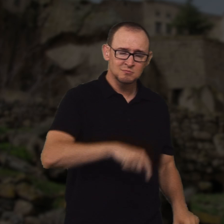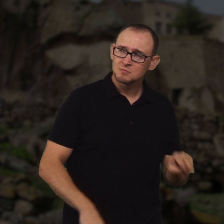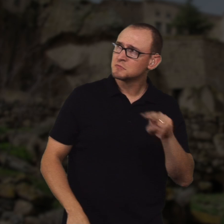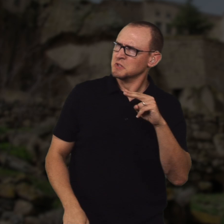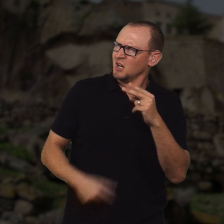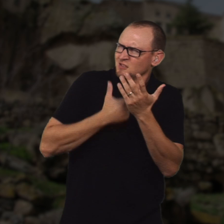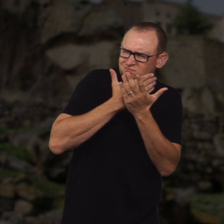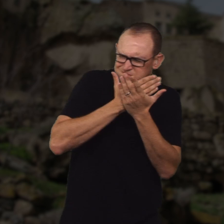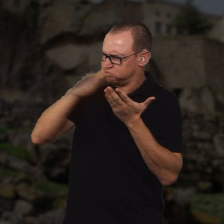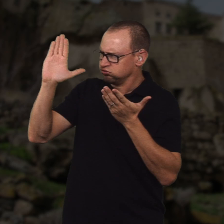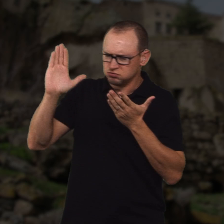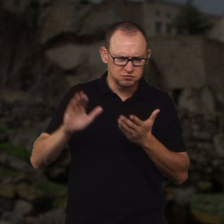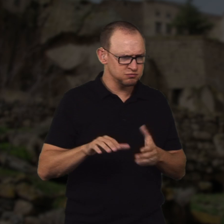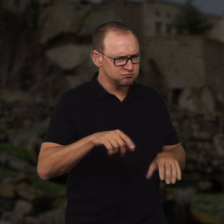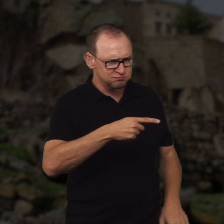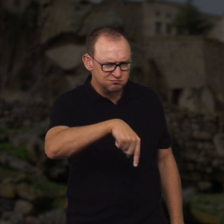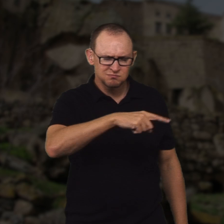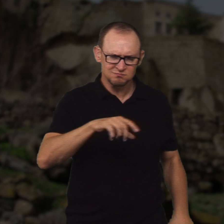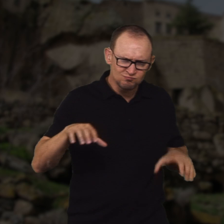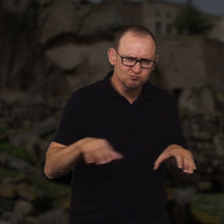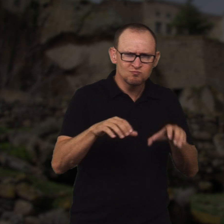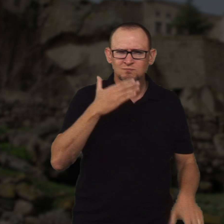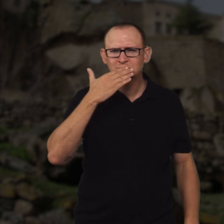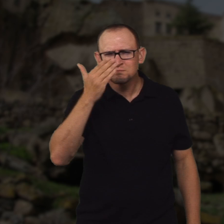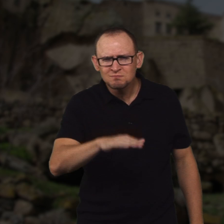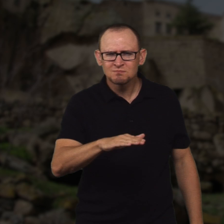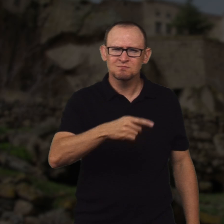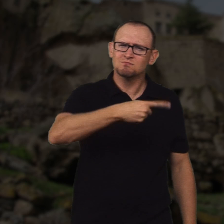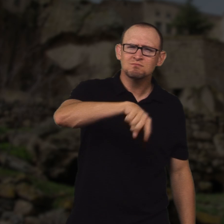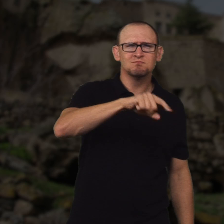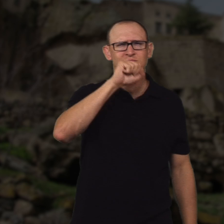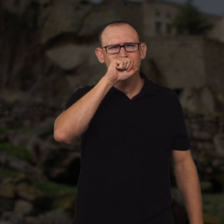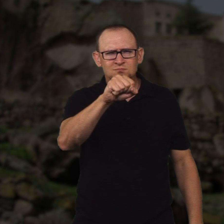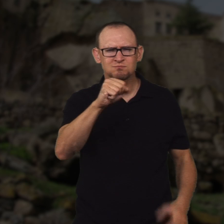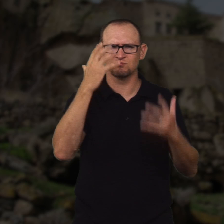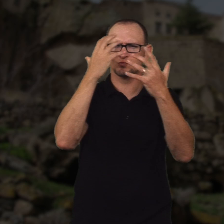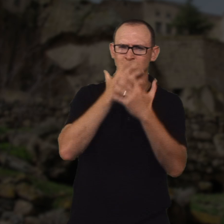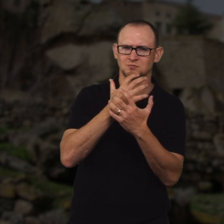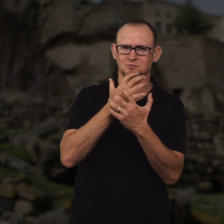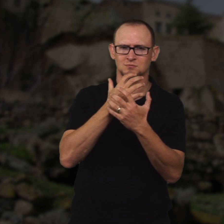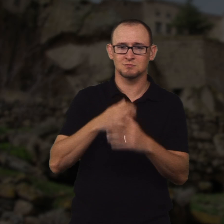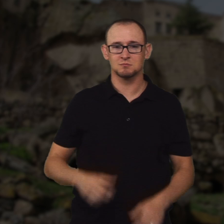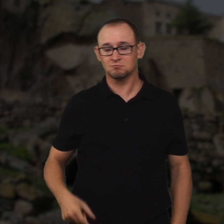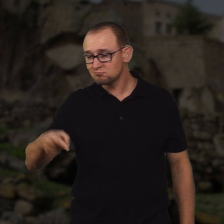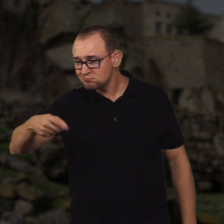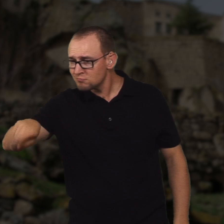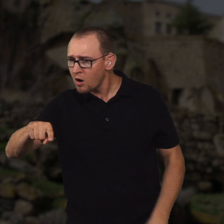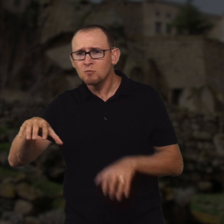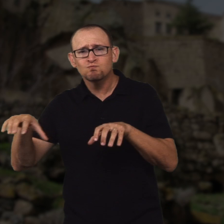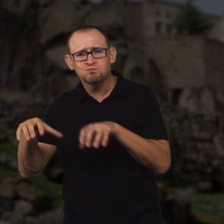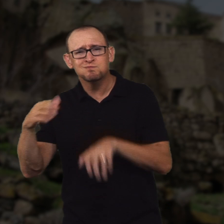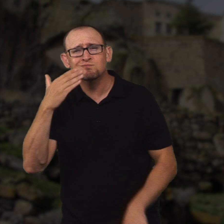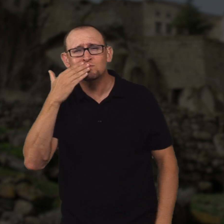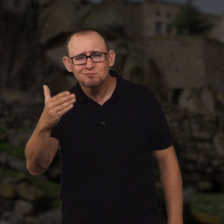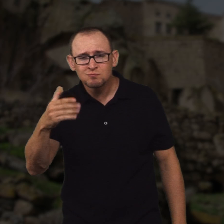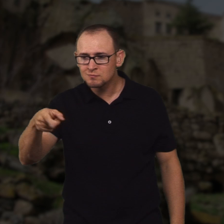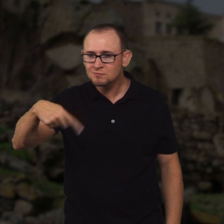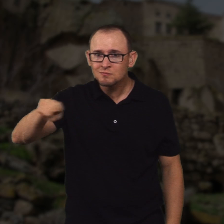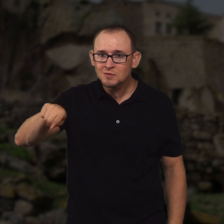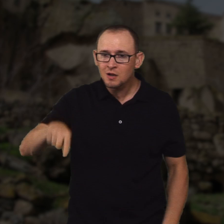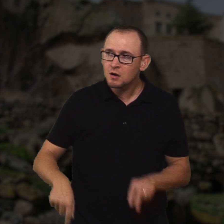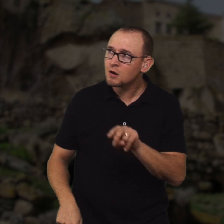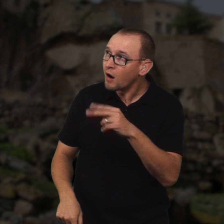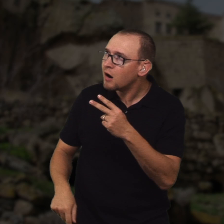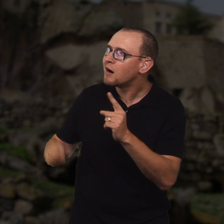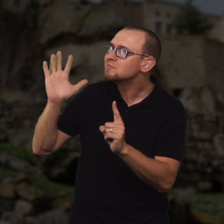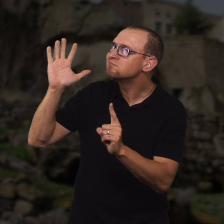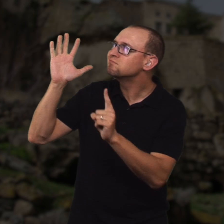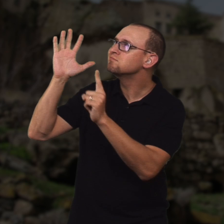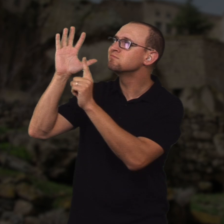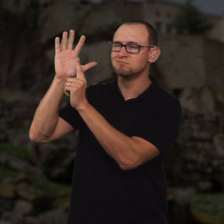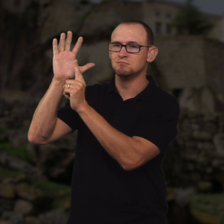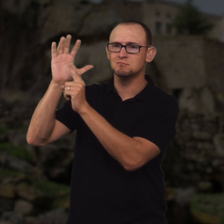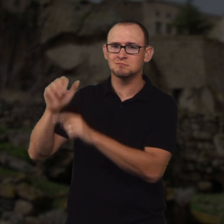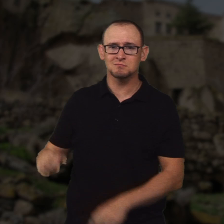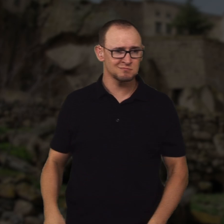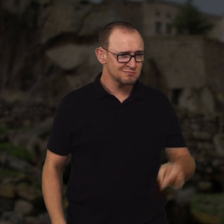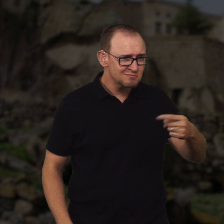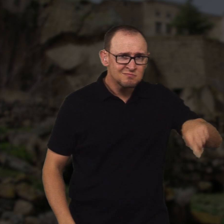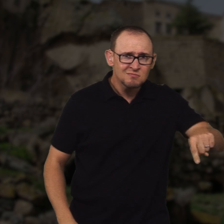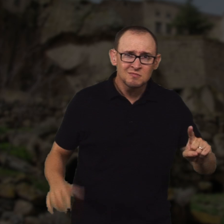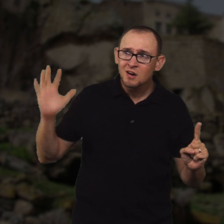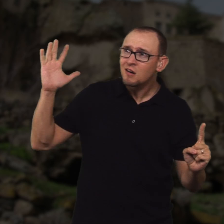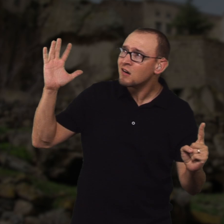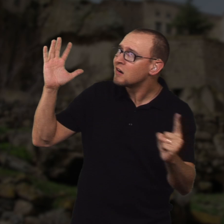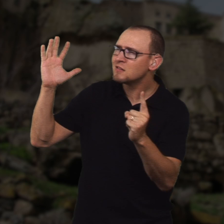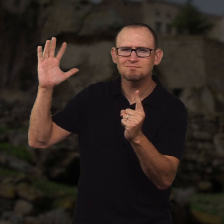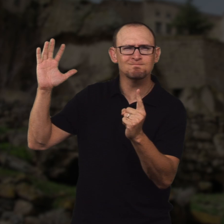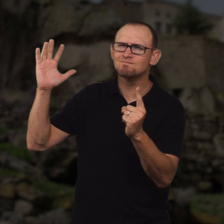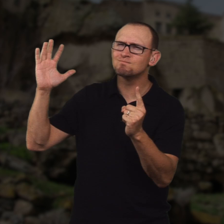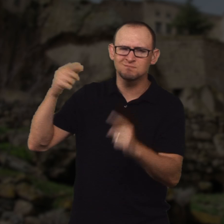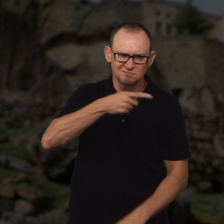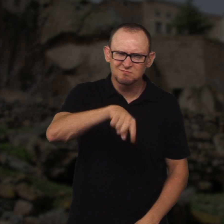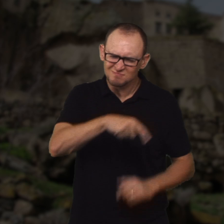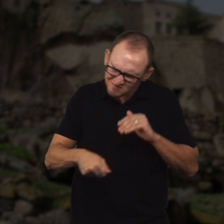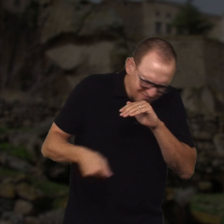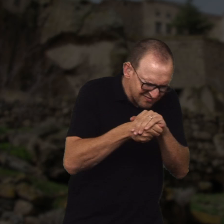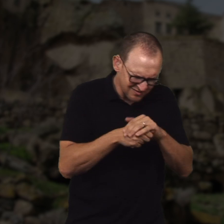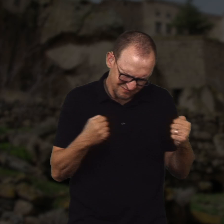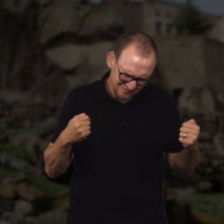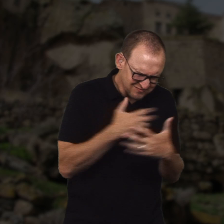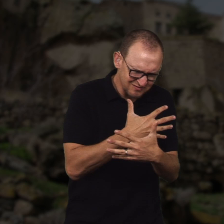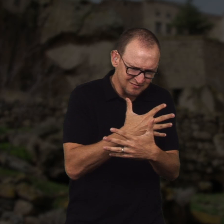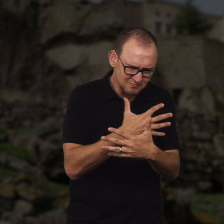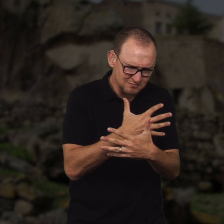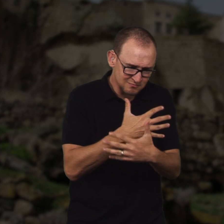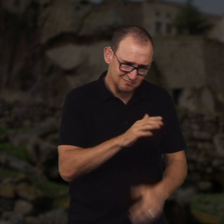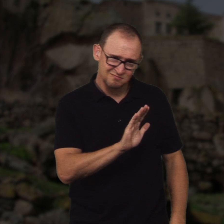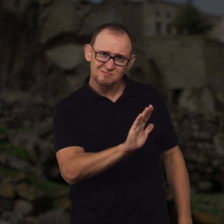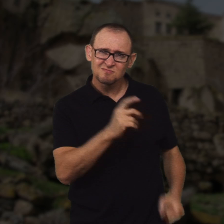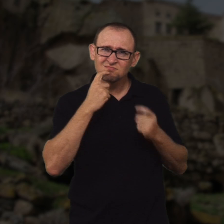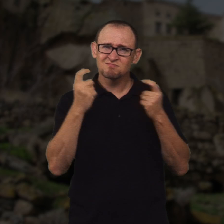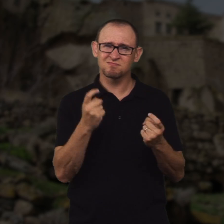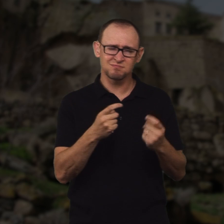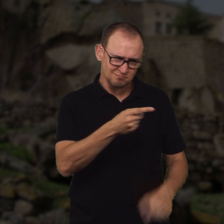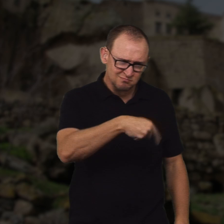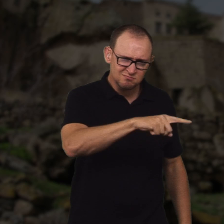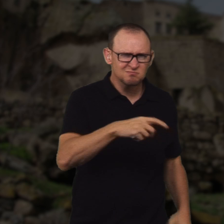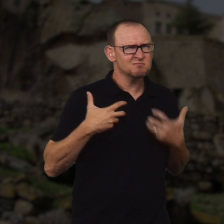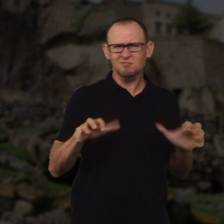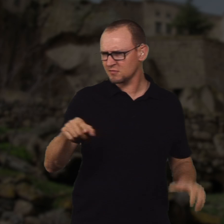Everyone who does evil hates the Light, and does not come into the Light for fear that his deeds will be exposed.